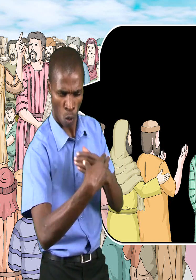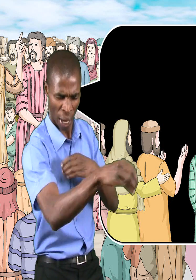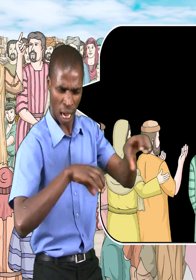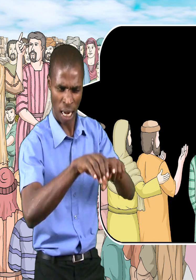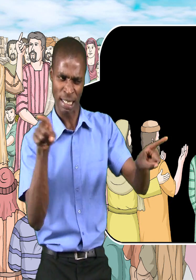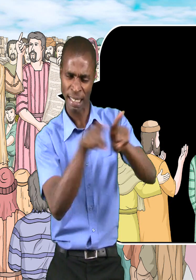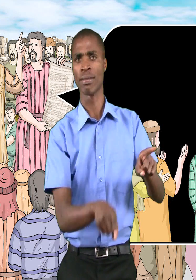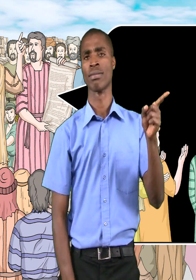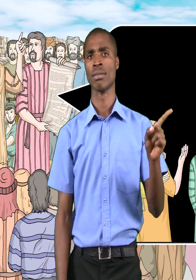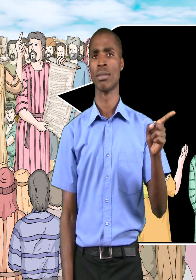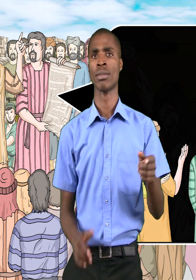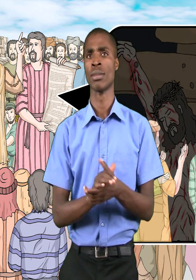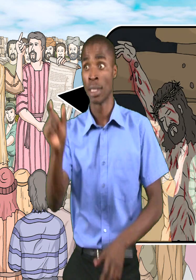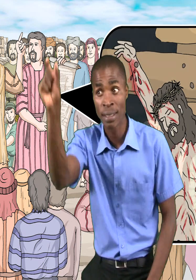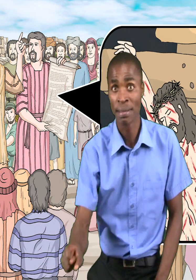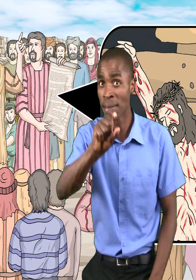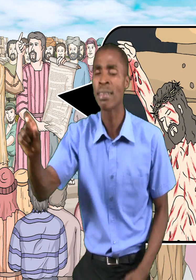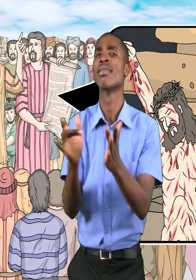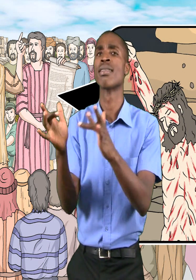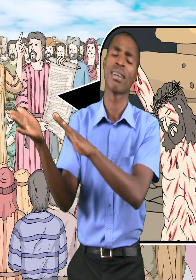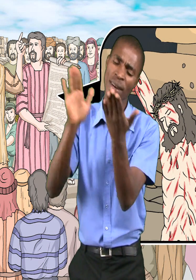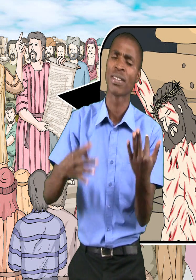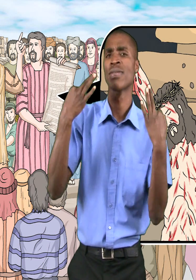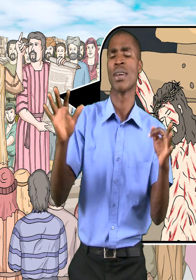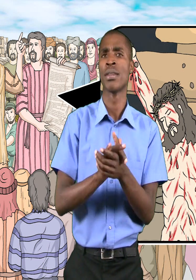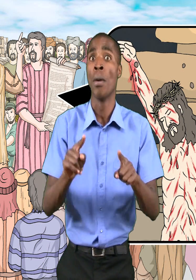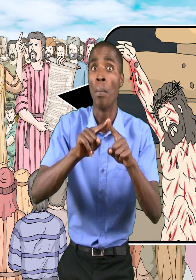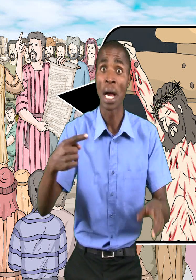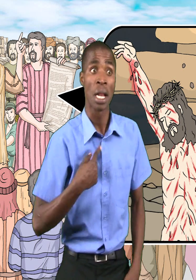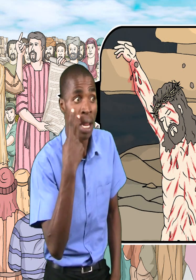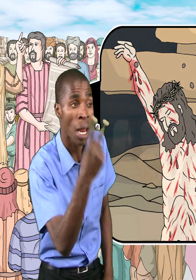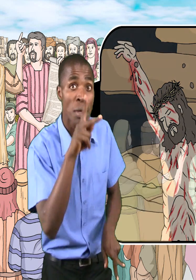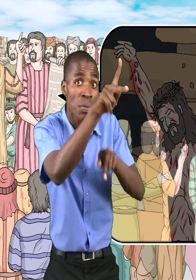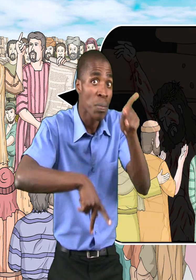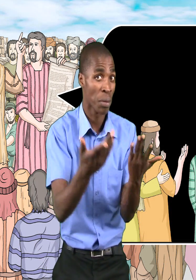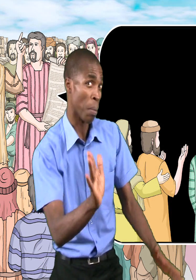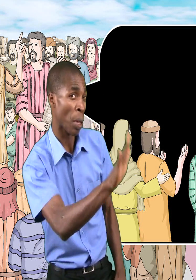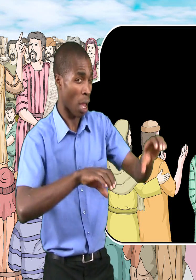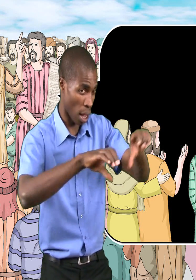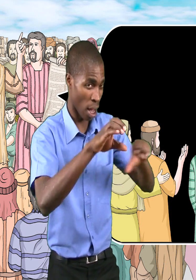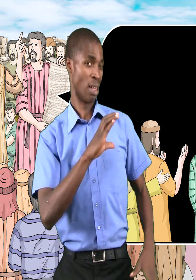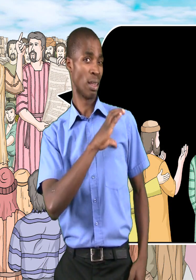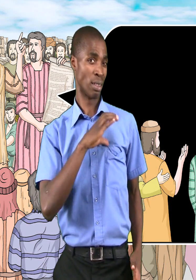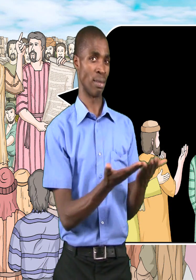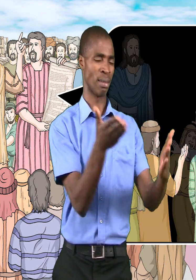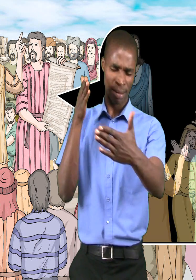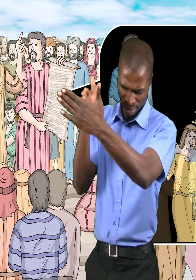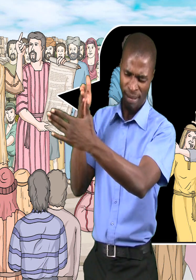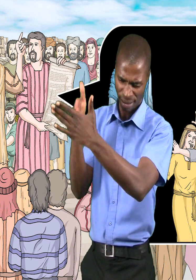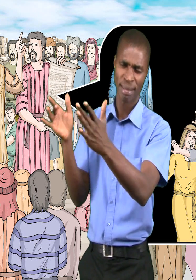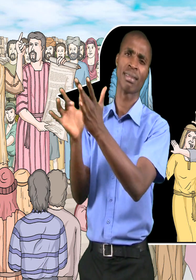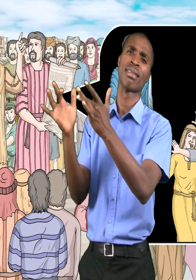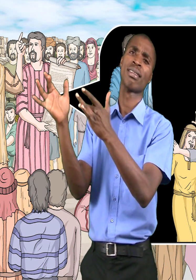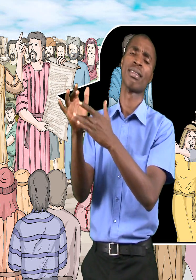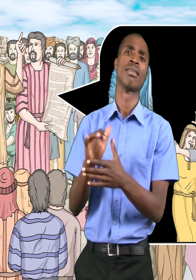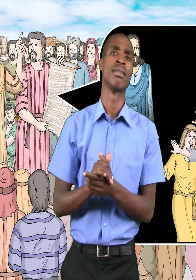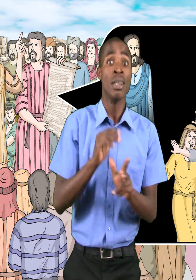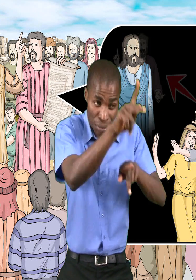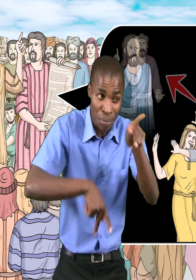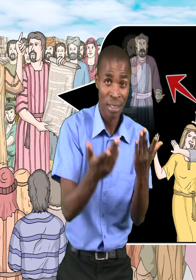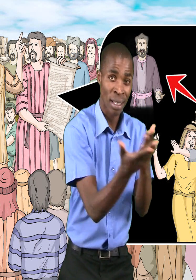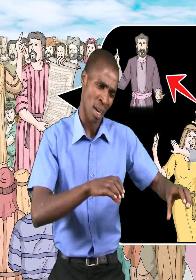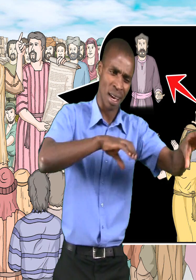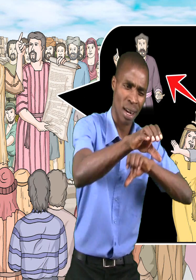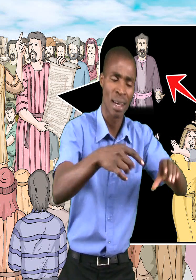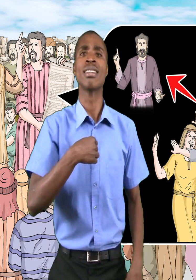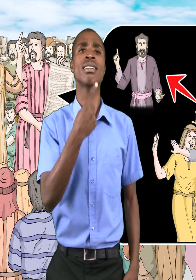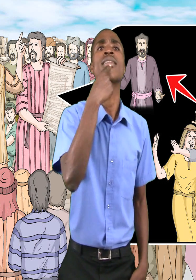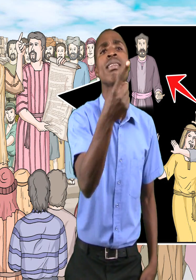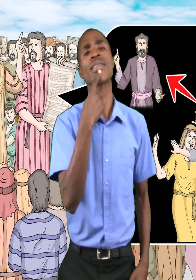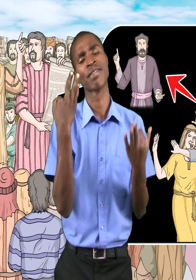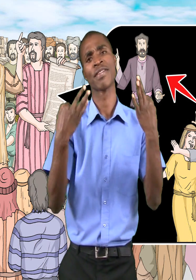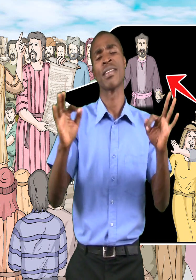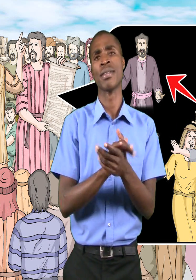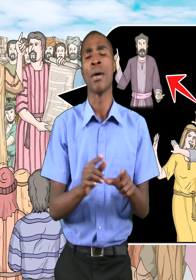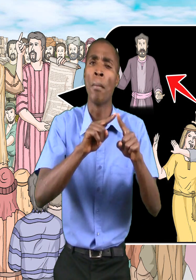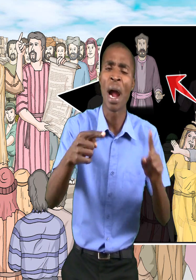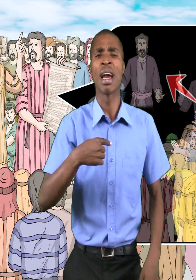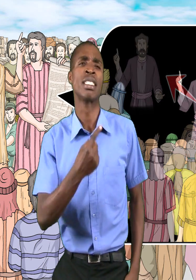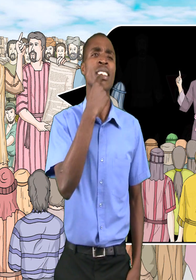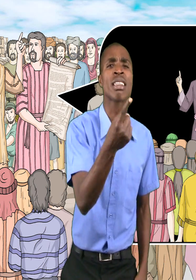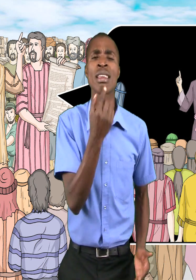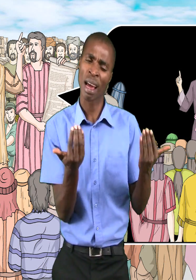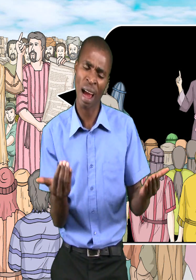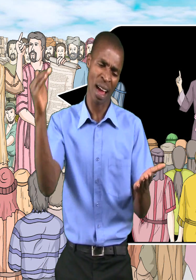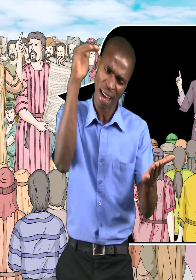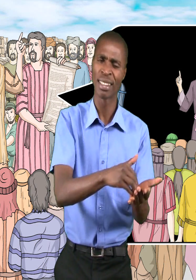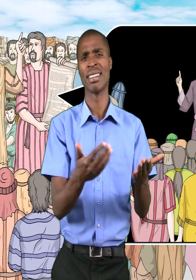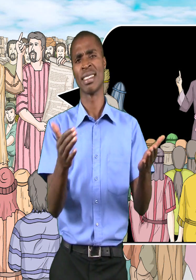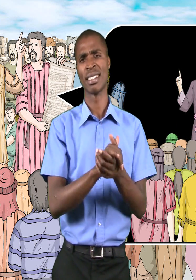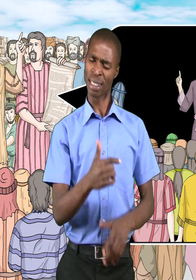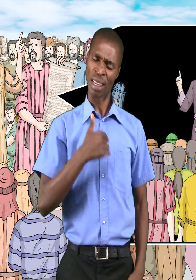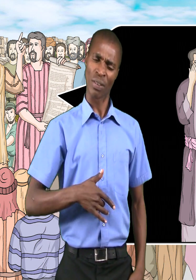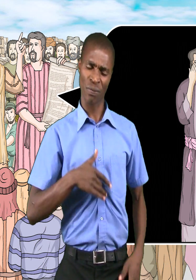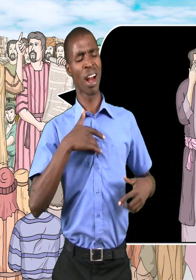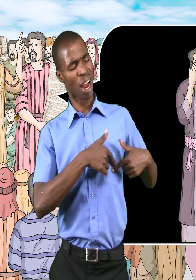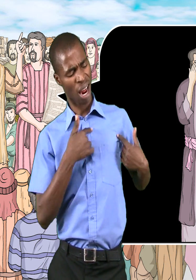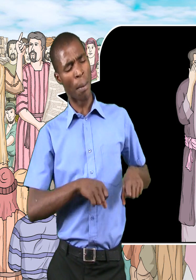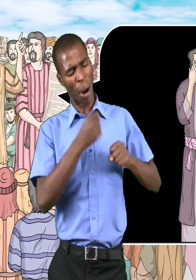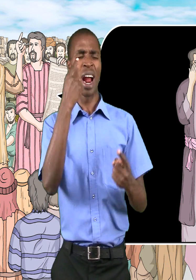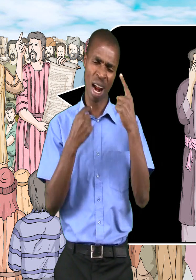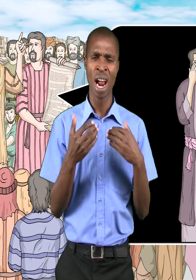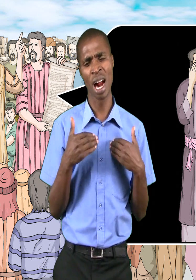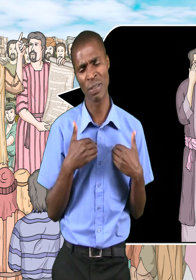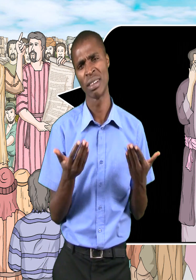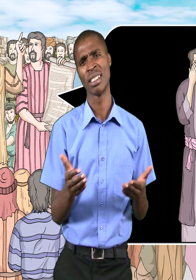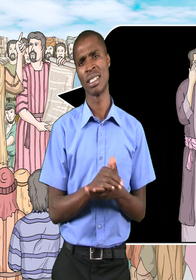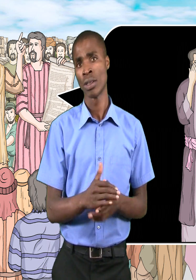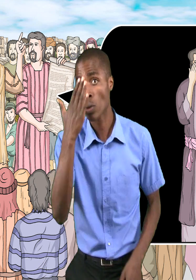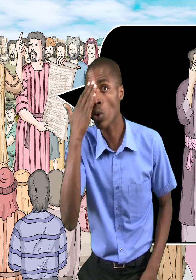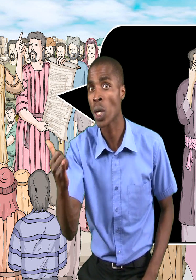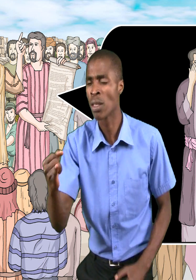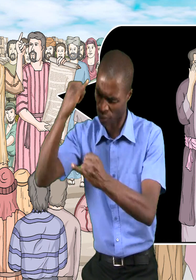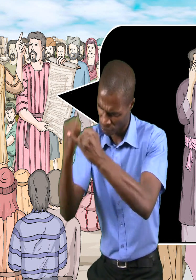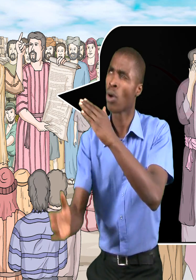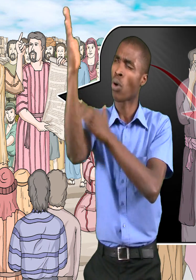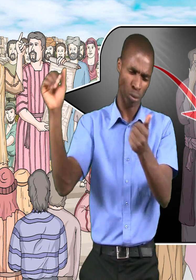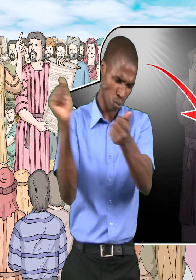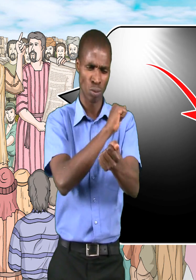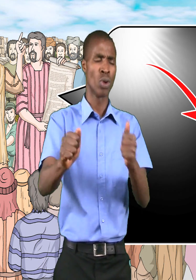For as I have often told you before, and now say again even with tears: Many live as enemies of the cross of Christ.